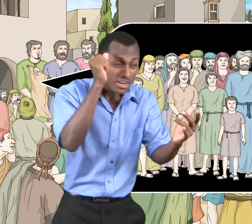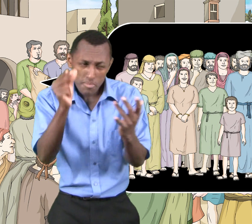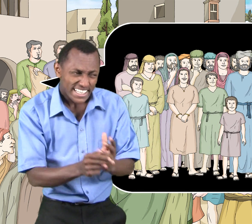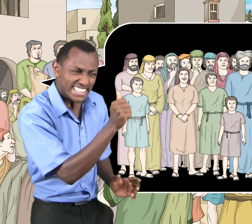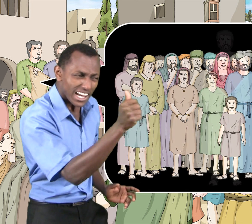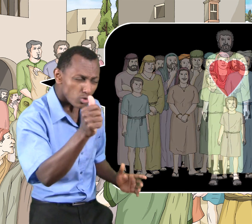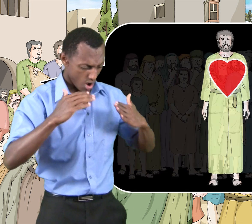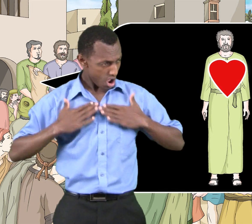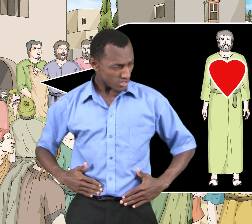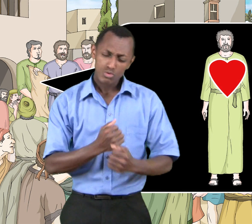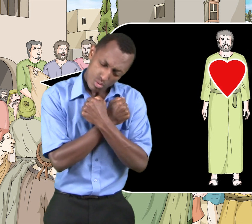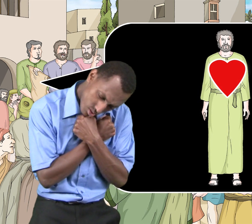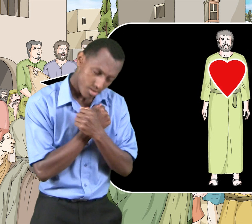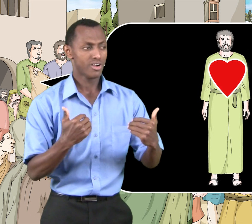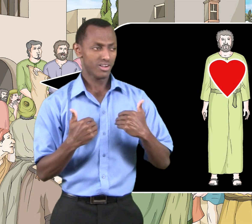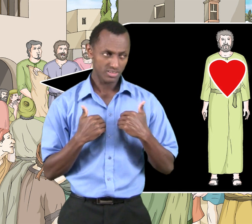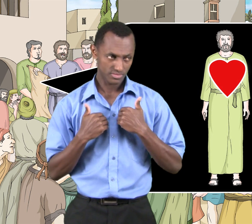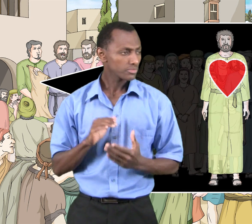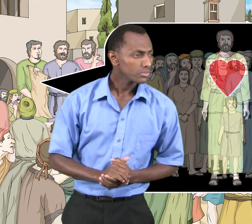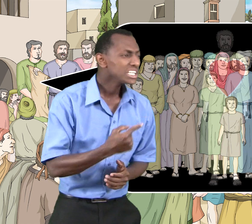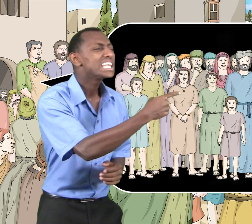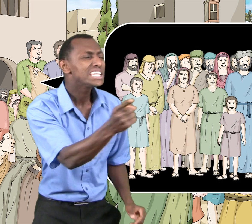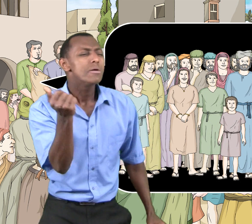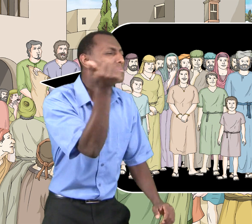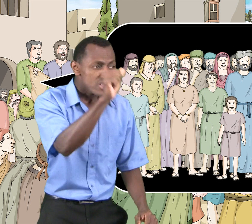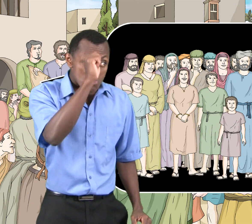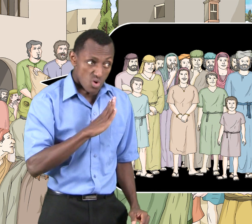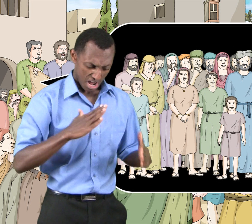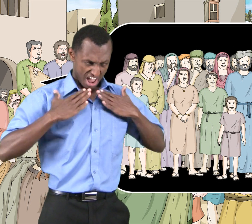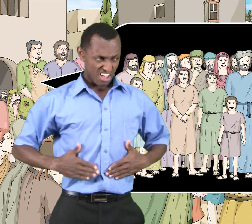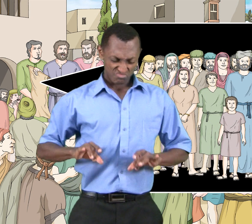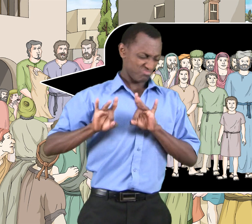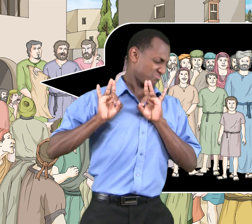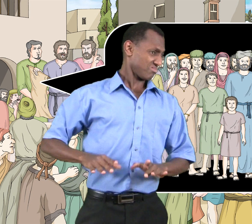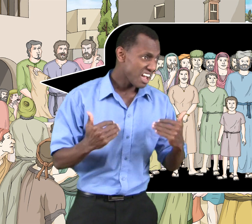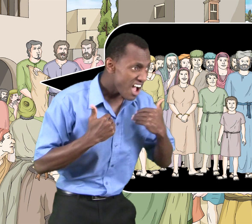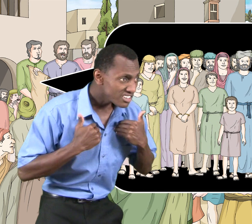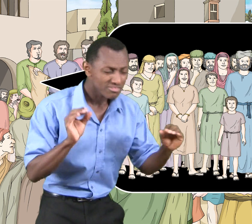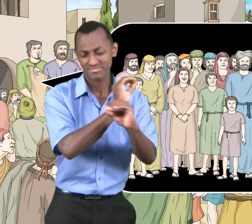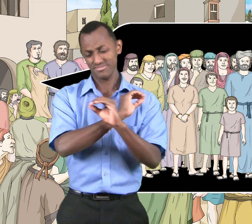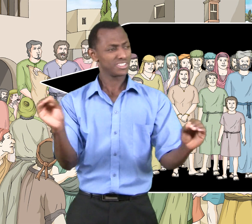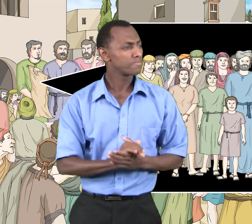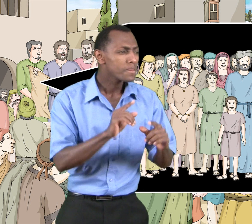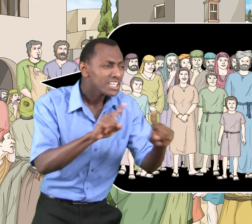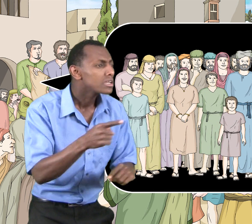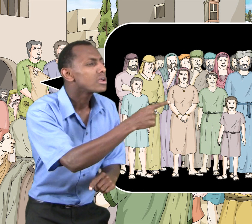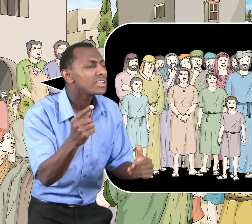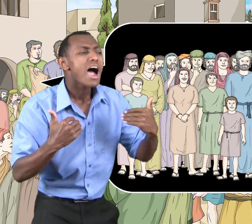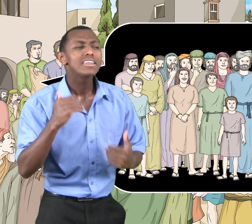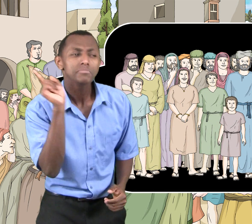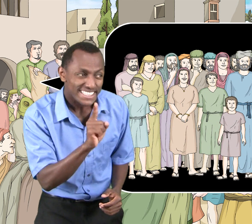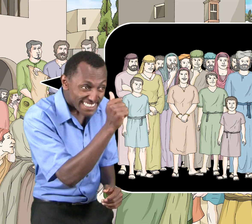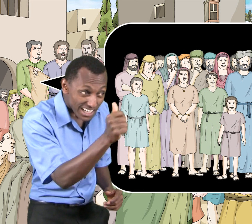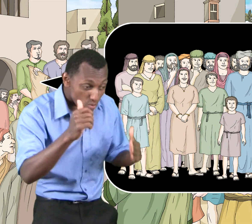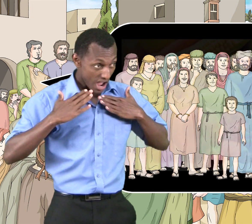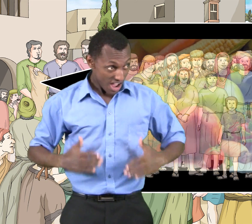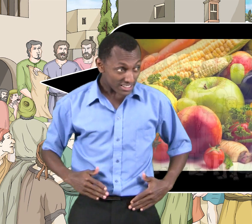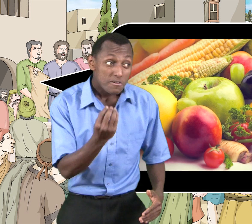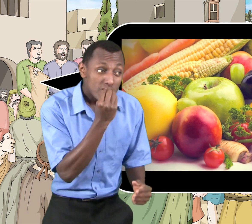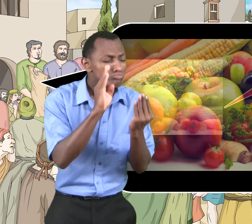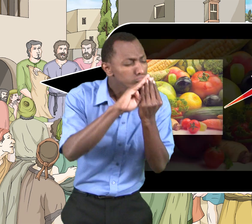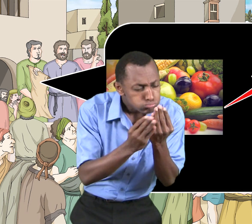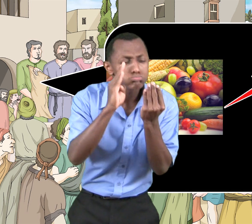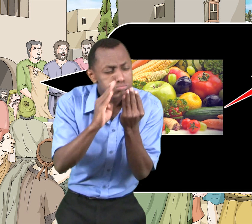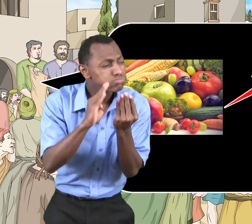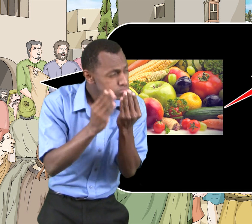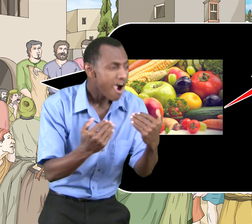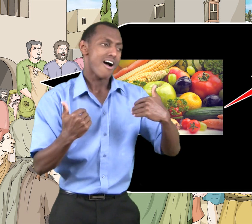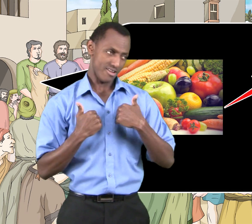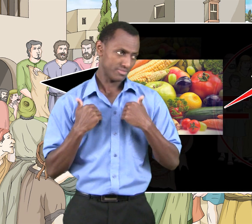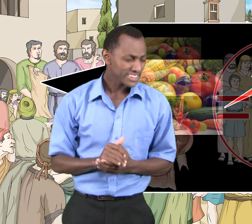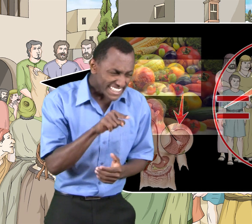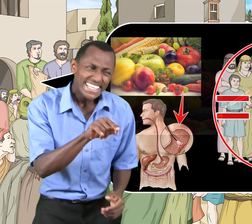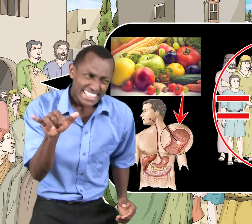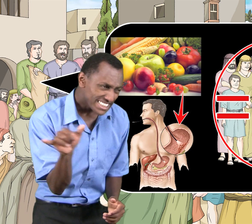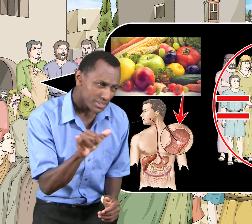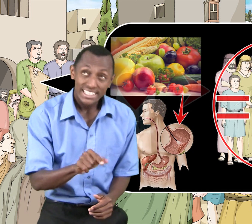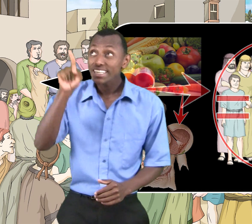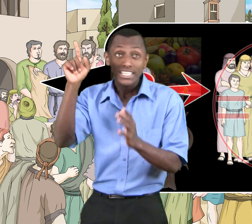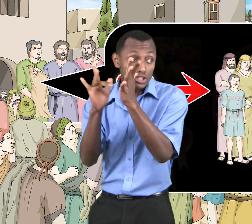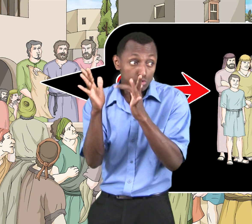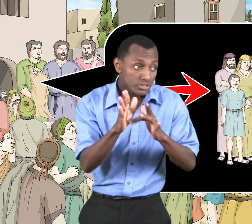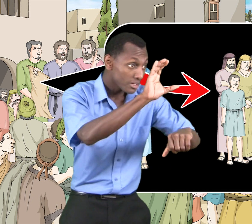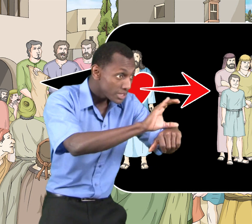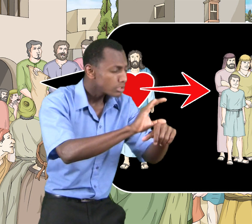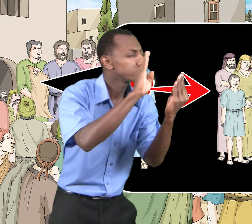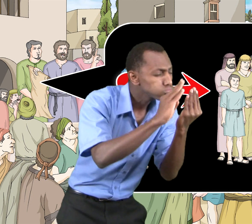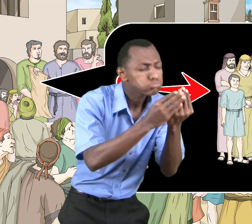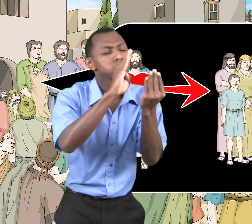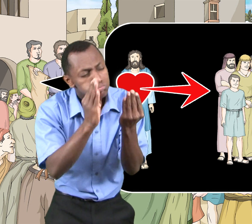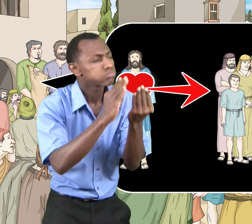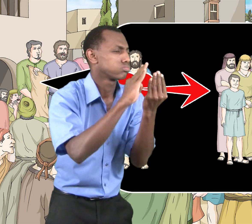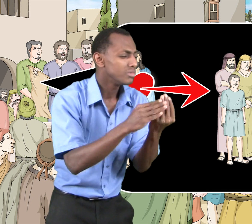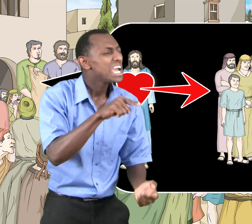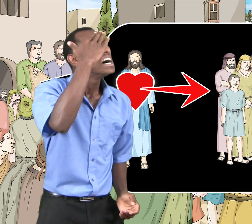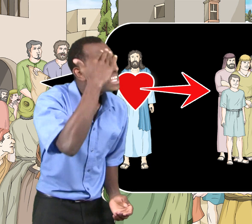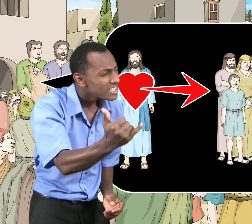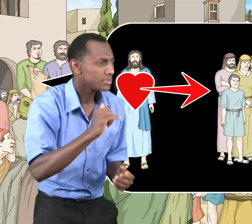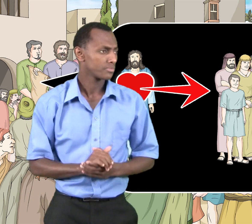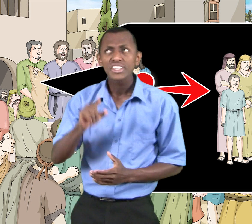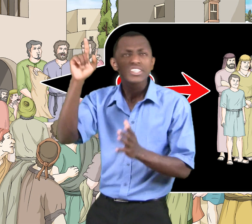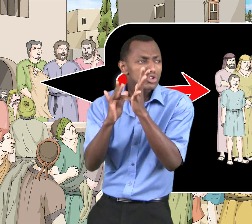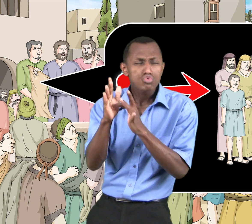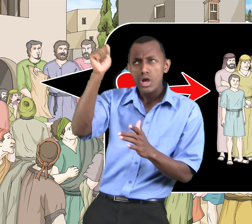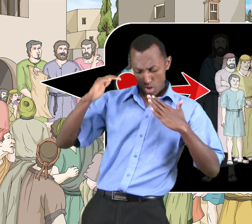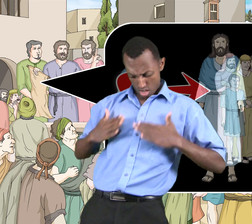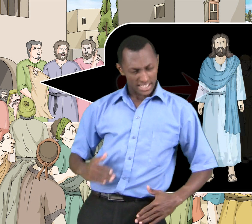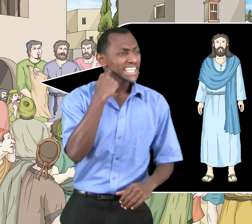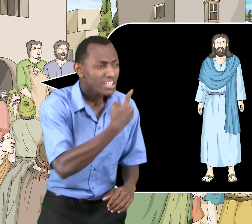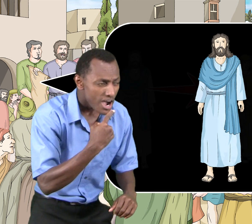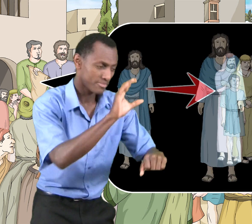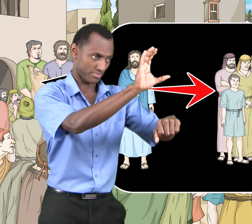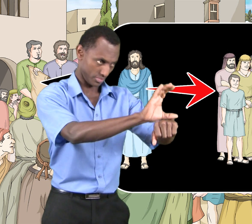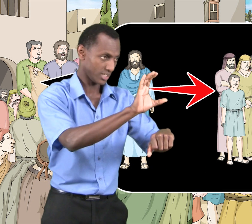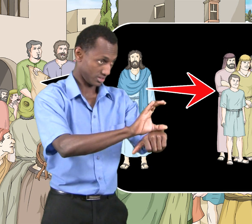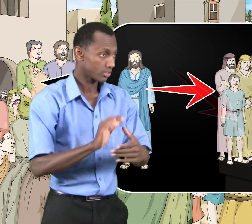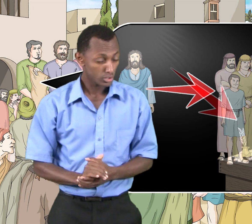Indeed, no one ever hated his own body, but he nourishes and cherishes it, just as Christ does the church.